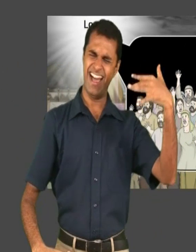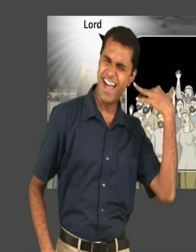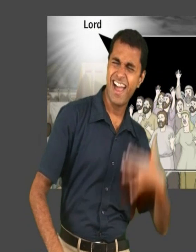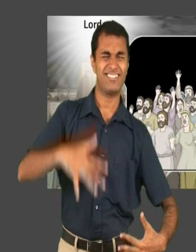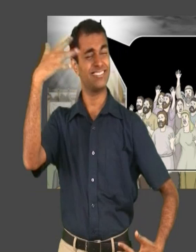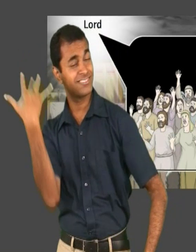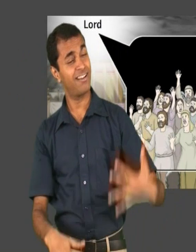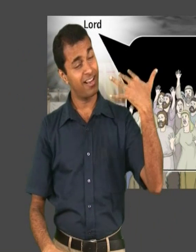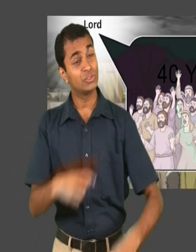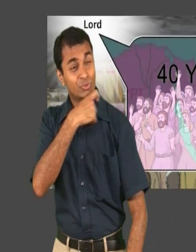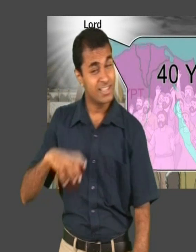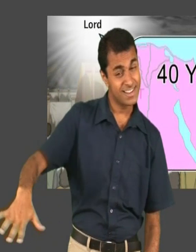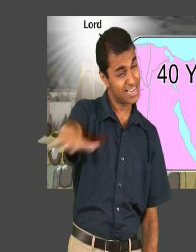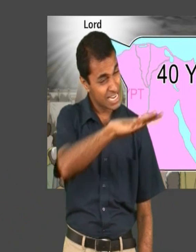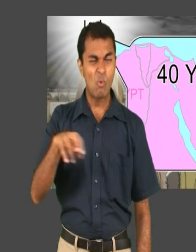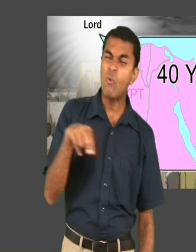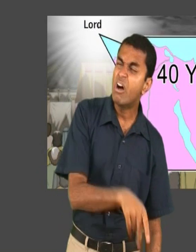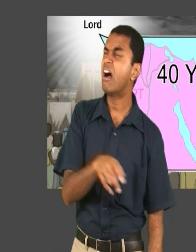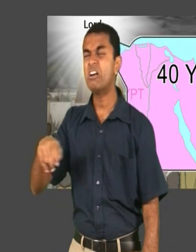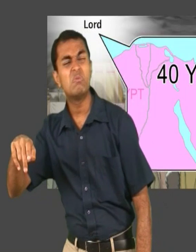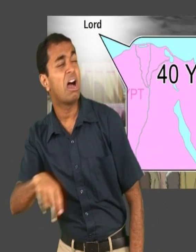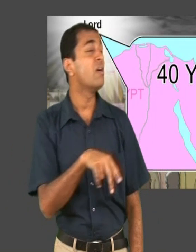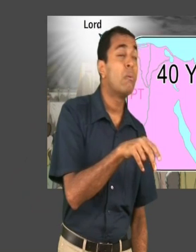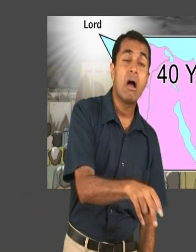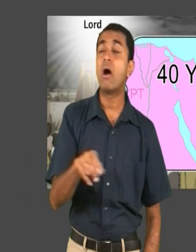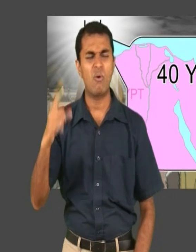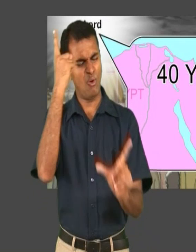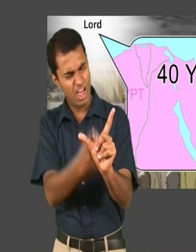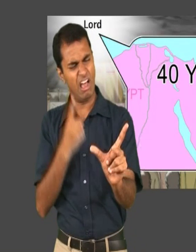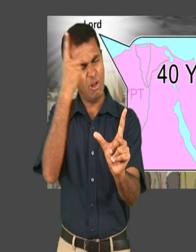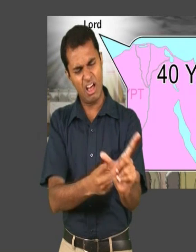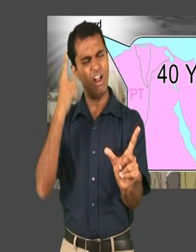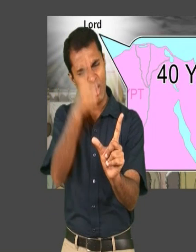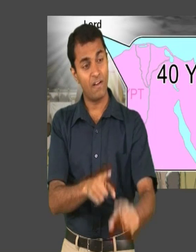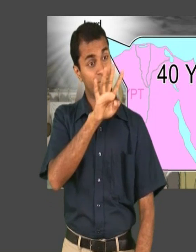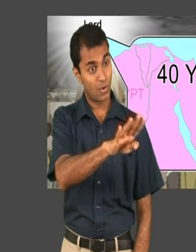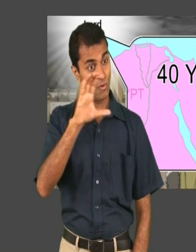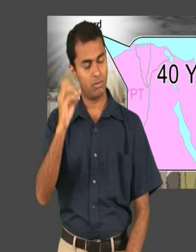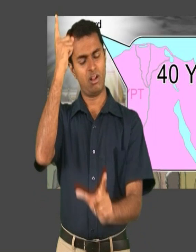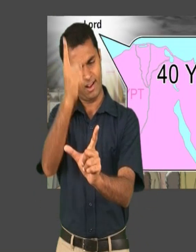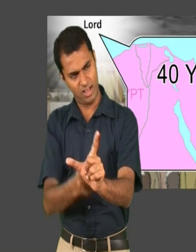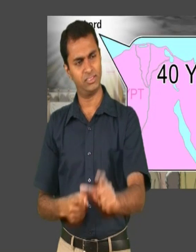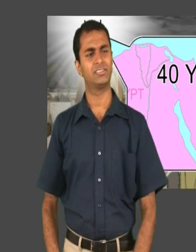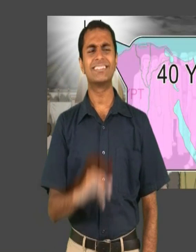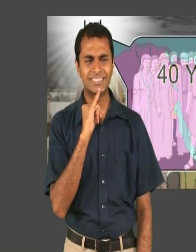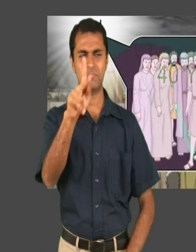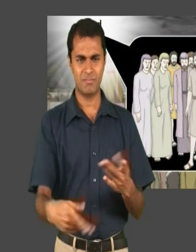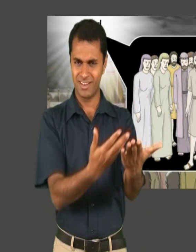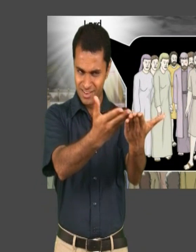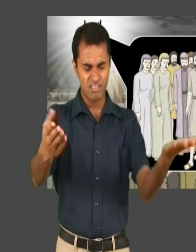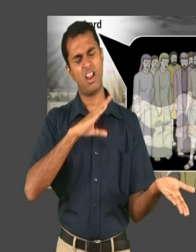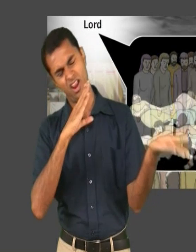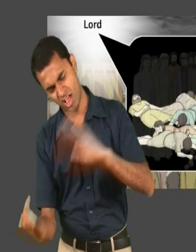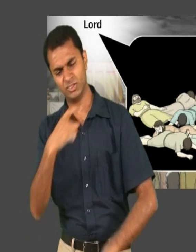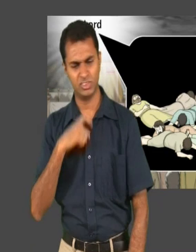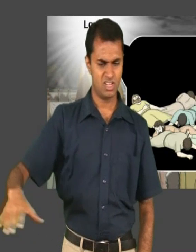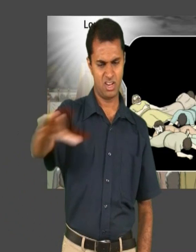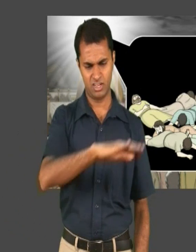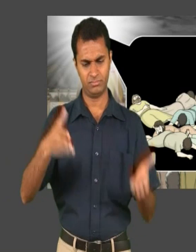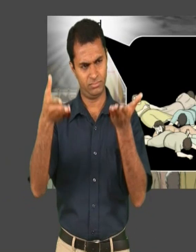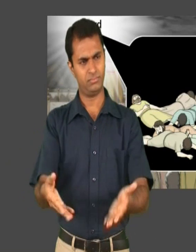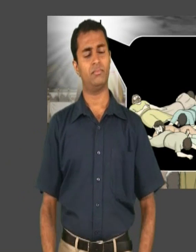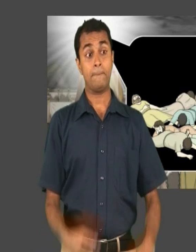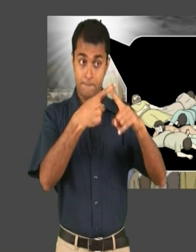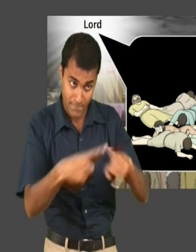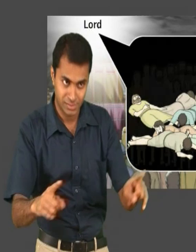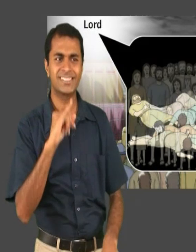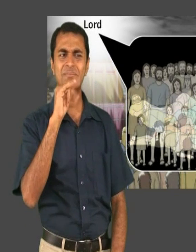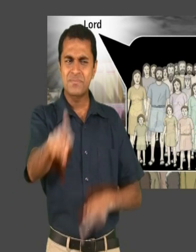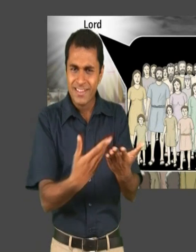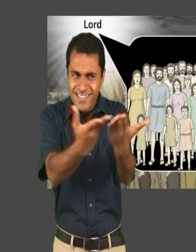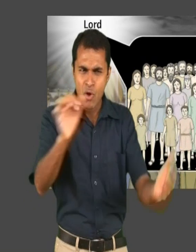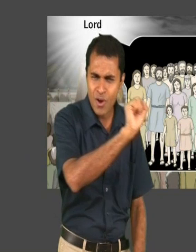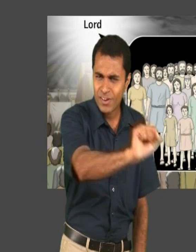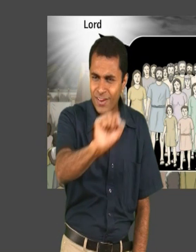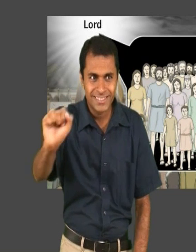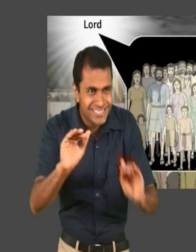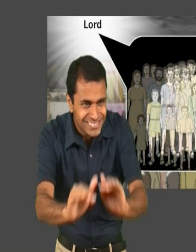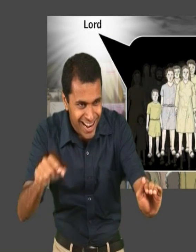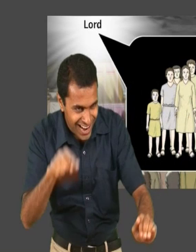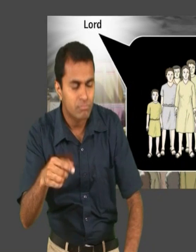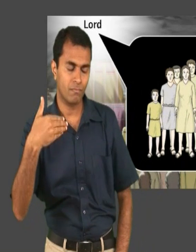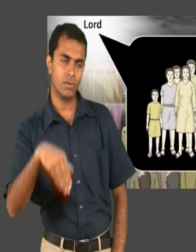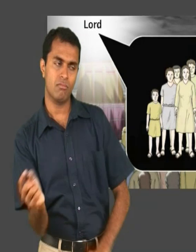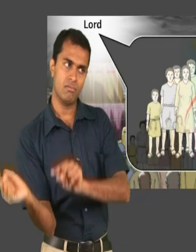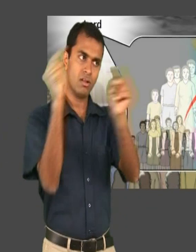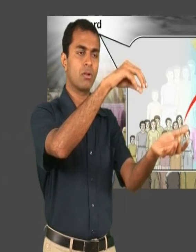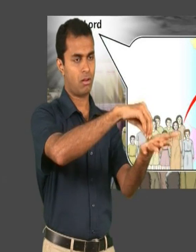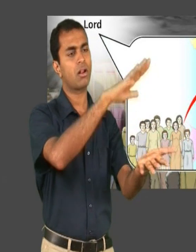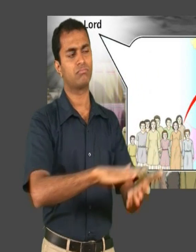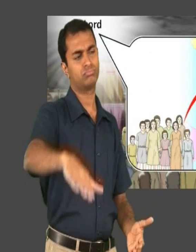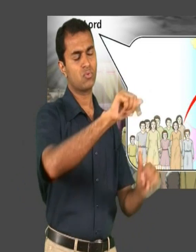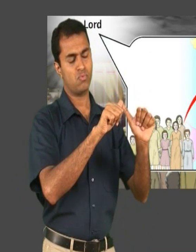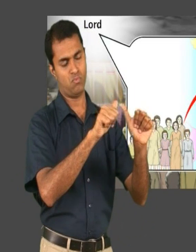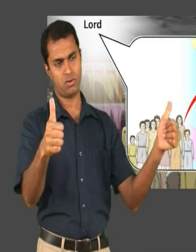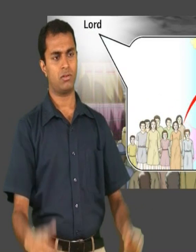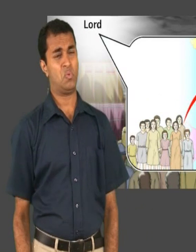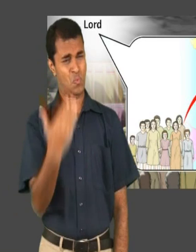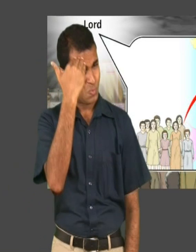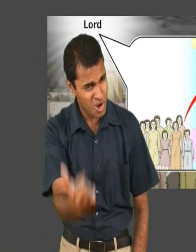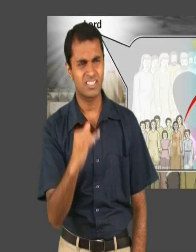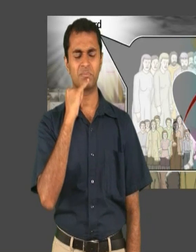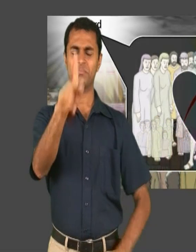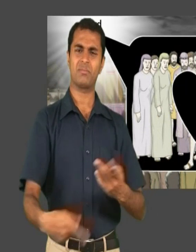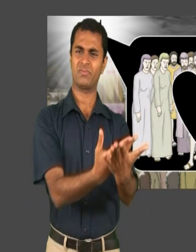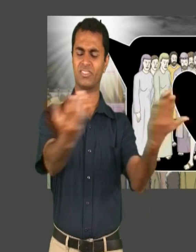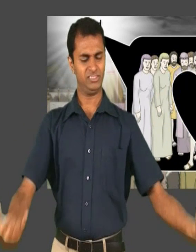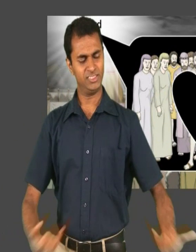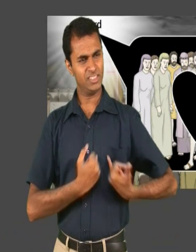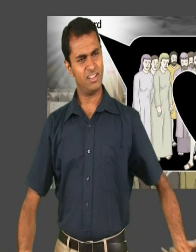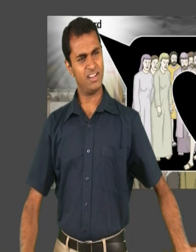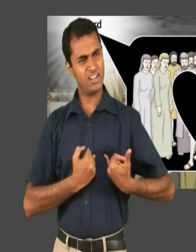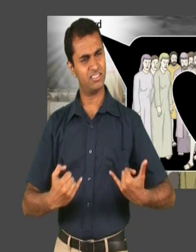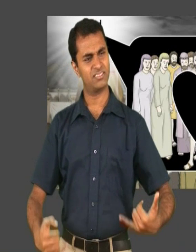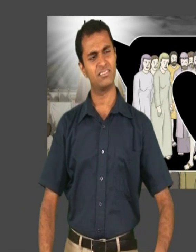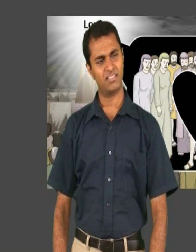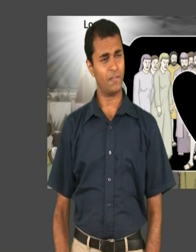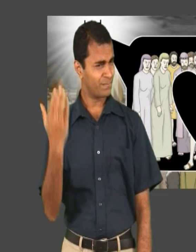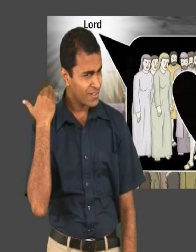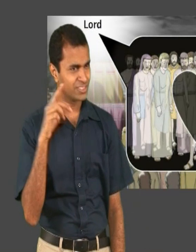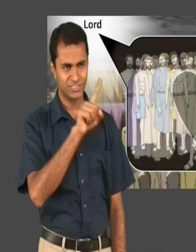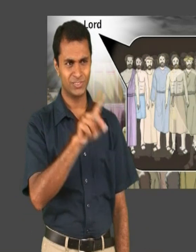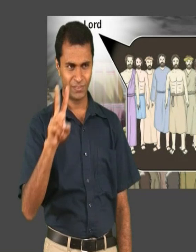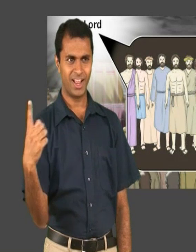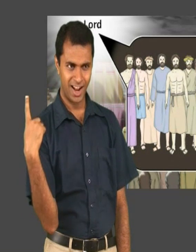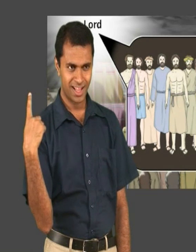Your children will be shepherds in the wilderness for forty years, and they will suffer for your unfaithfulness until the last of your bodies lies in the wilderness.